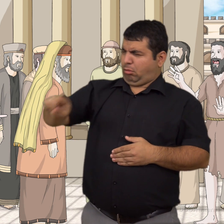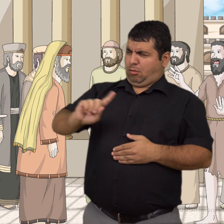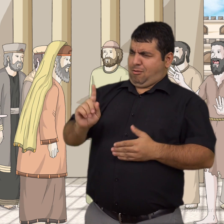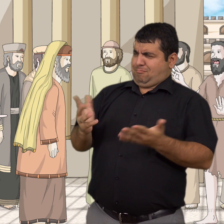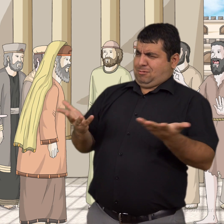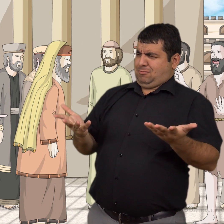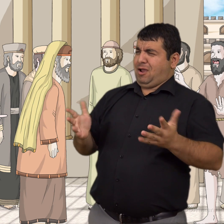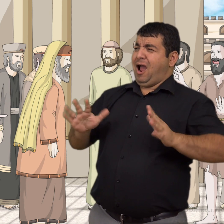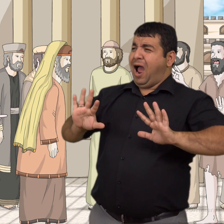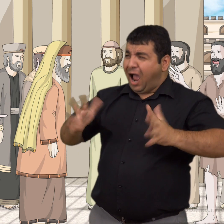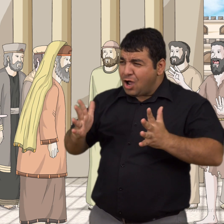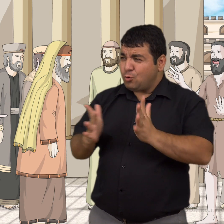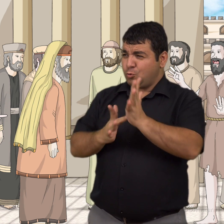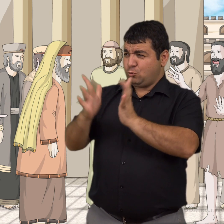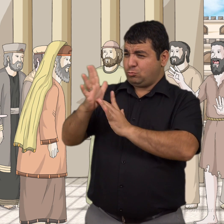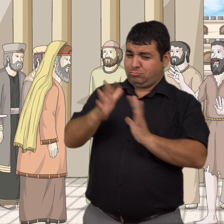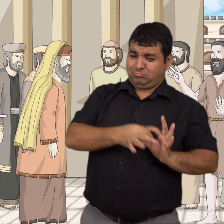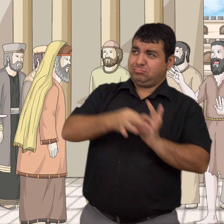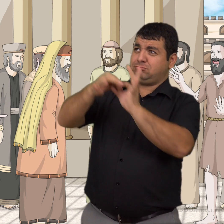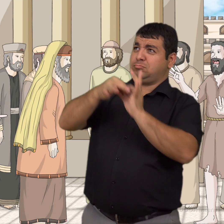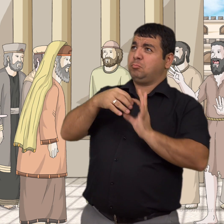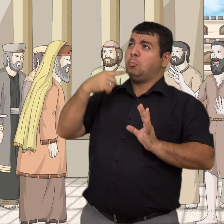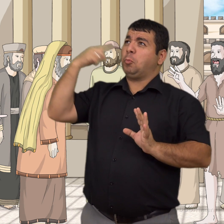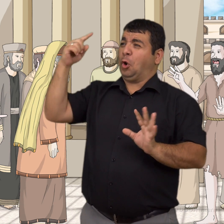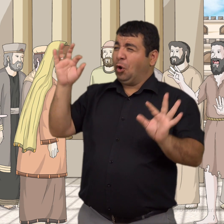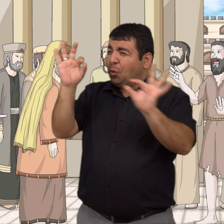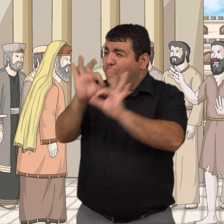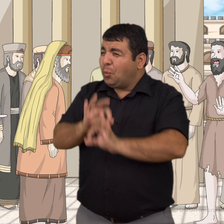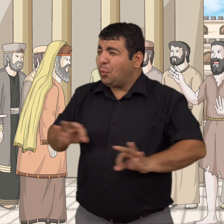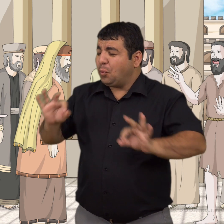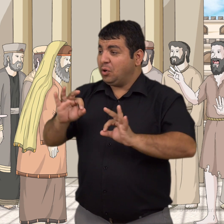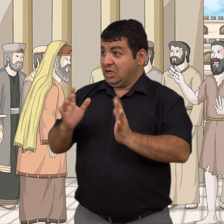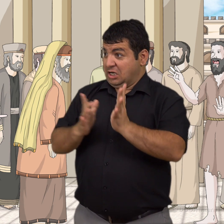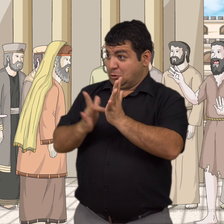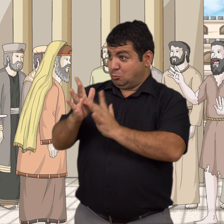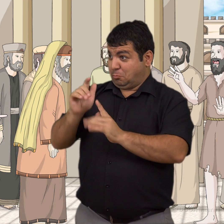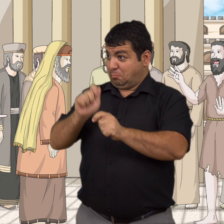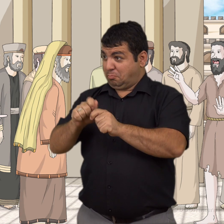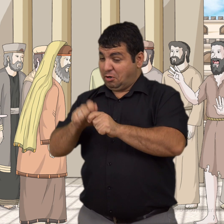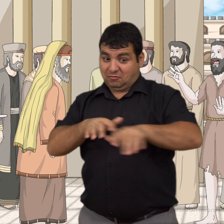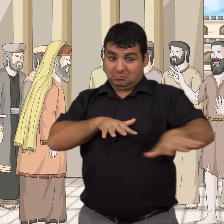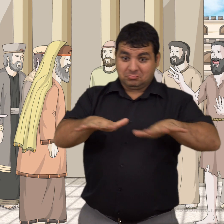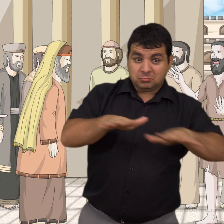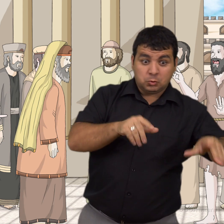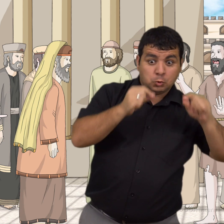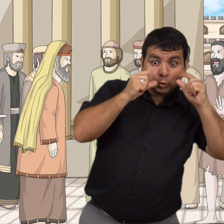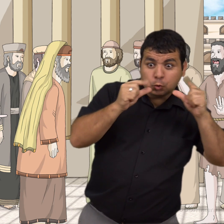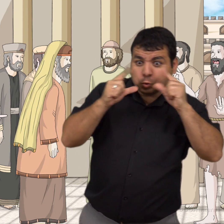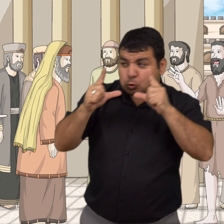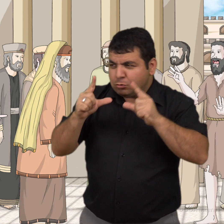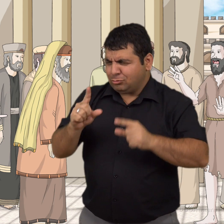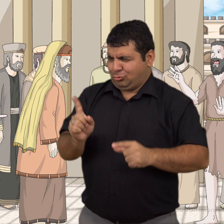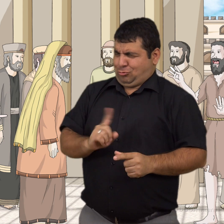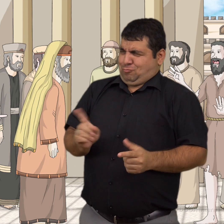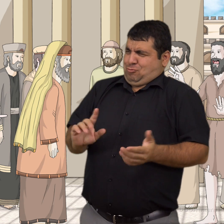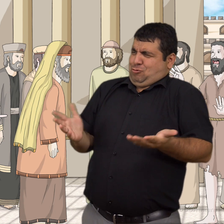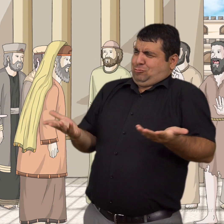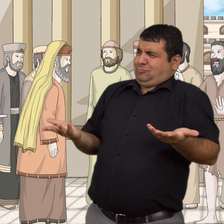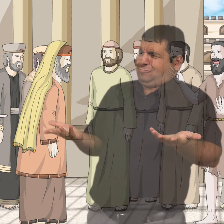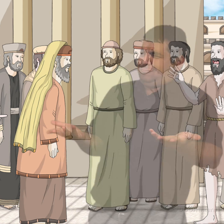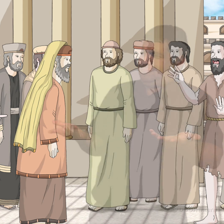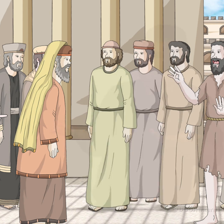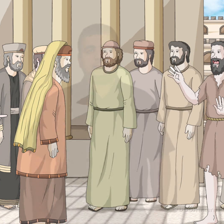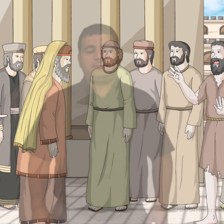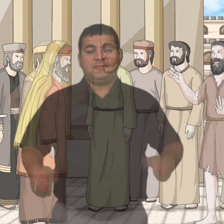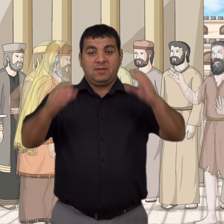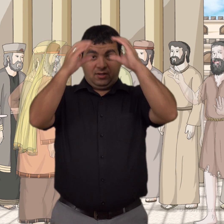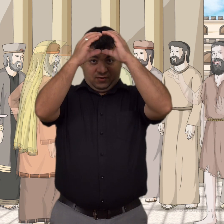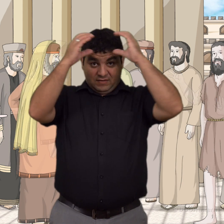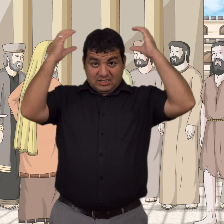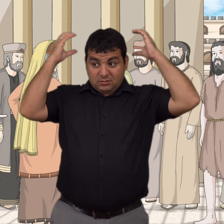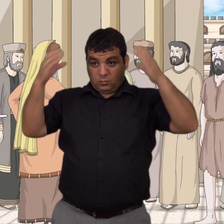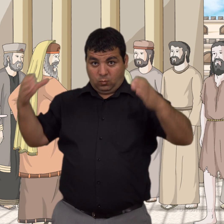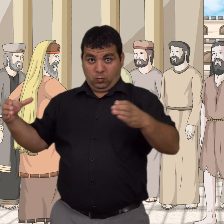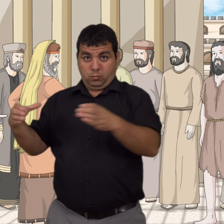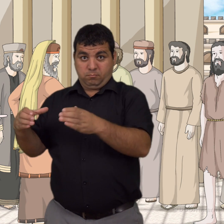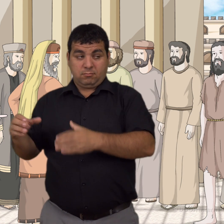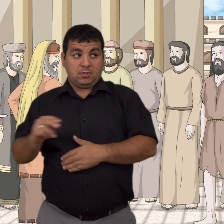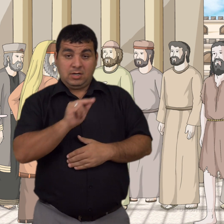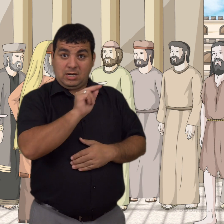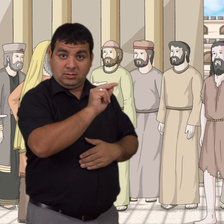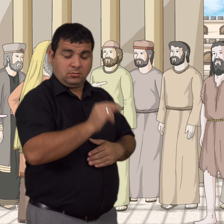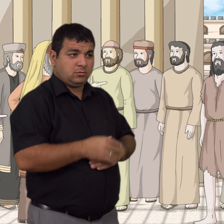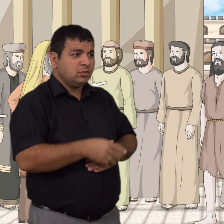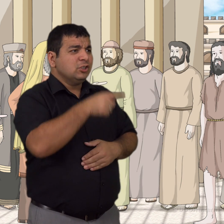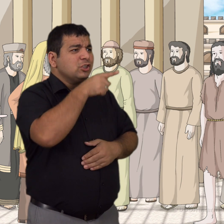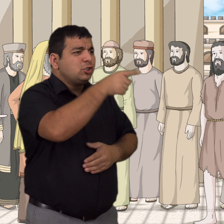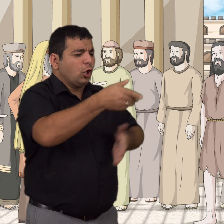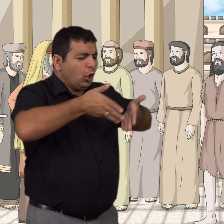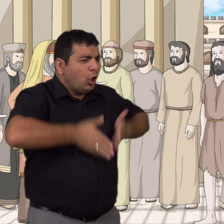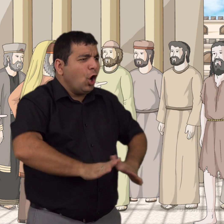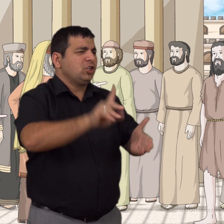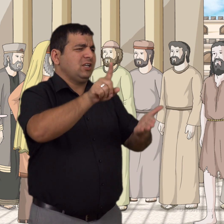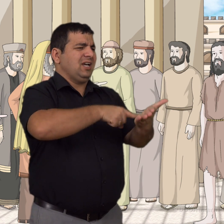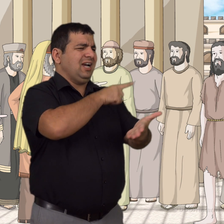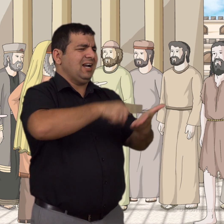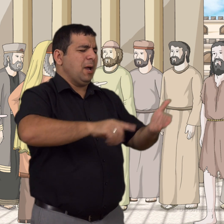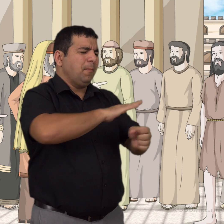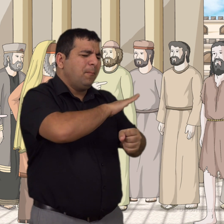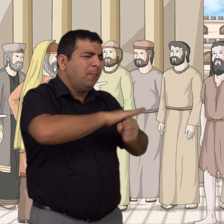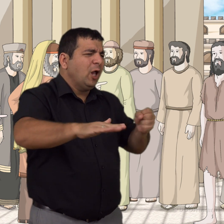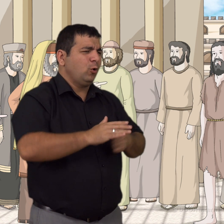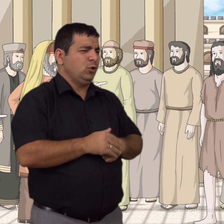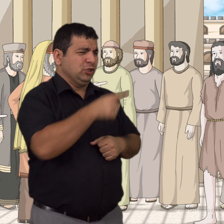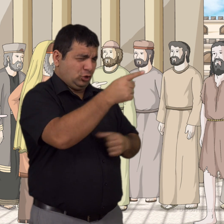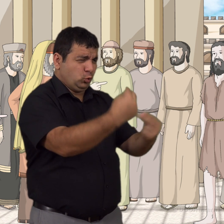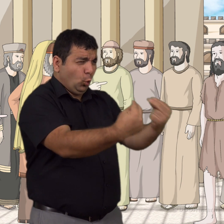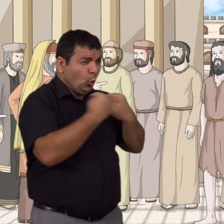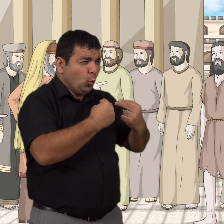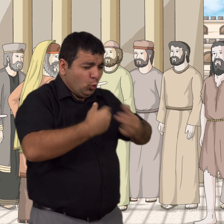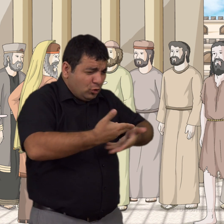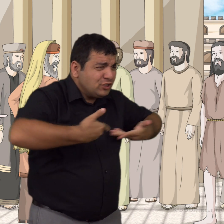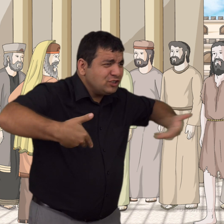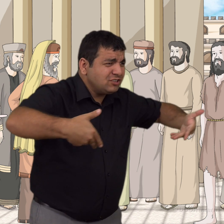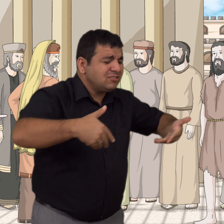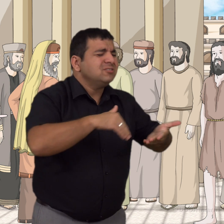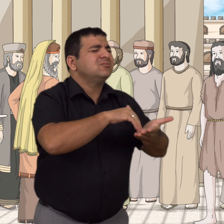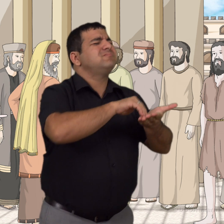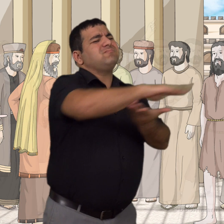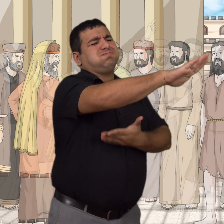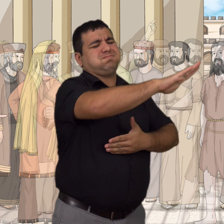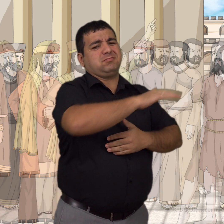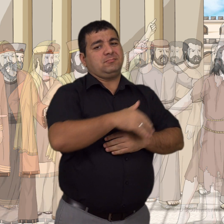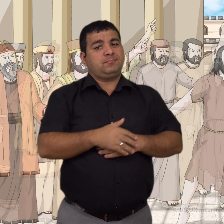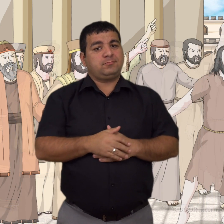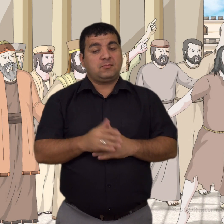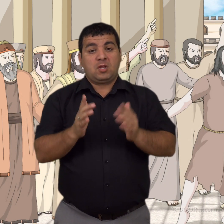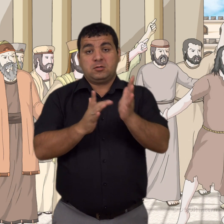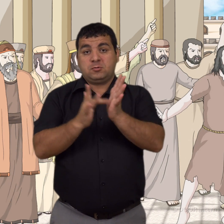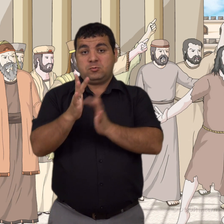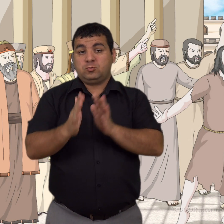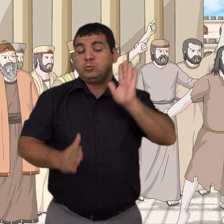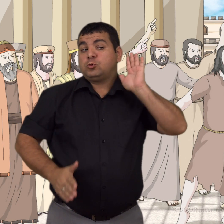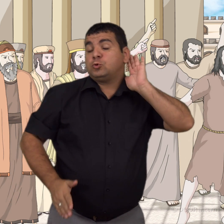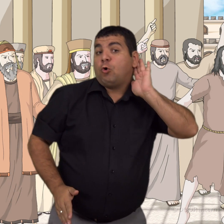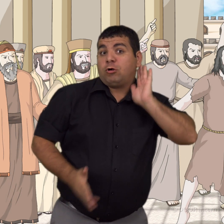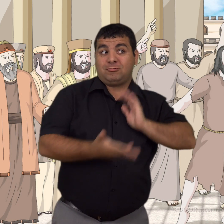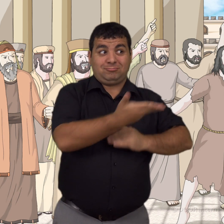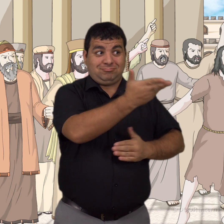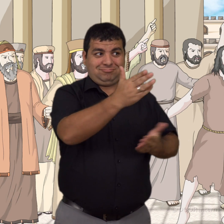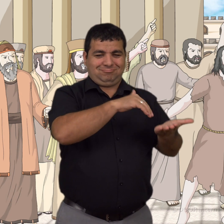If this man were not from God, He could do no such thing.” They replied, “You were born in utter sin, and you are instructing us?”